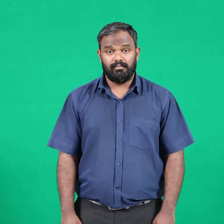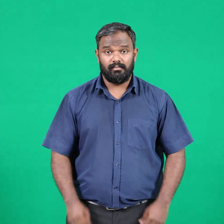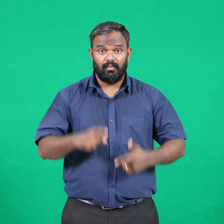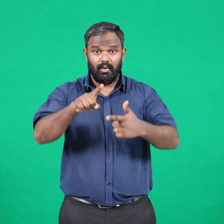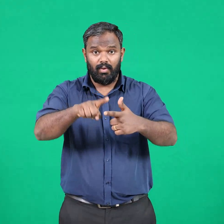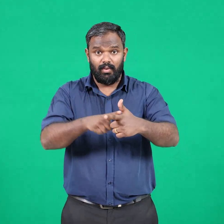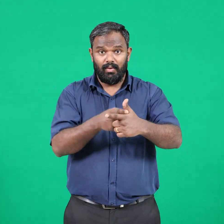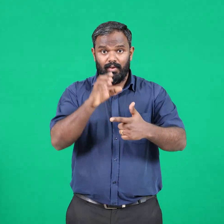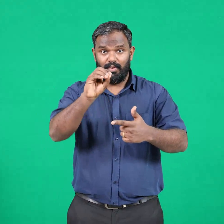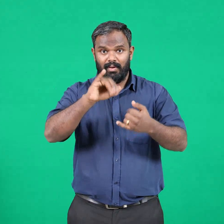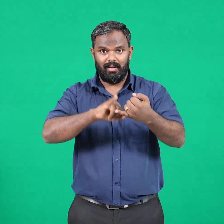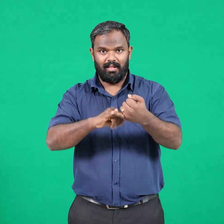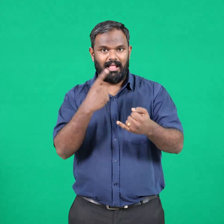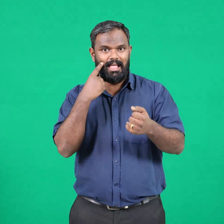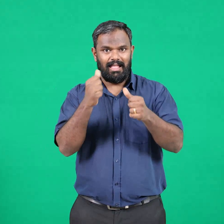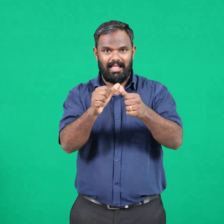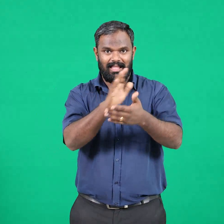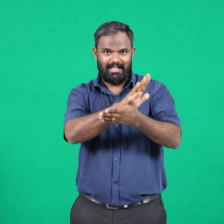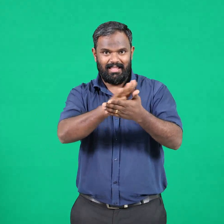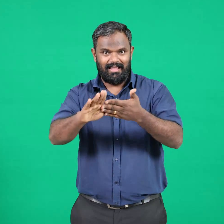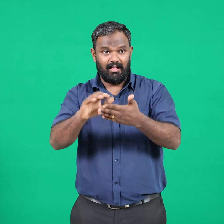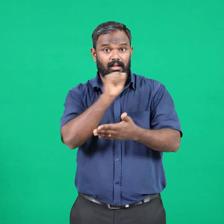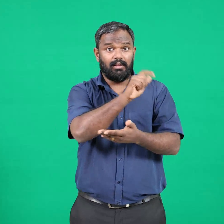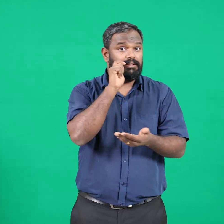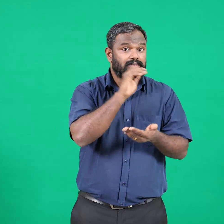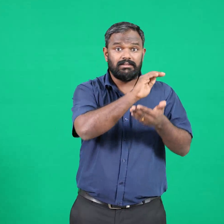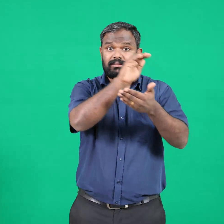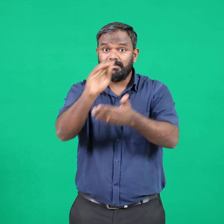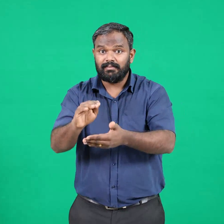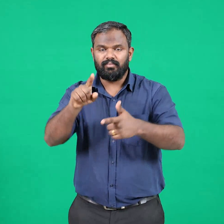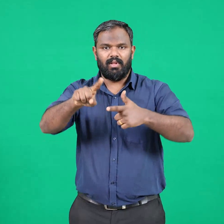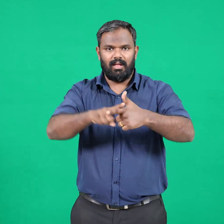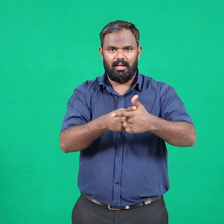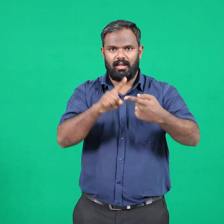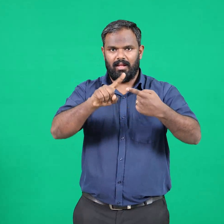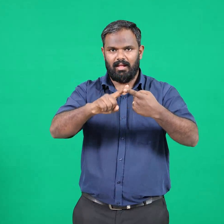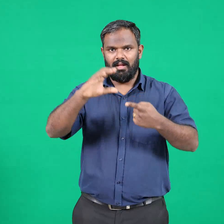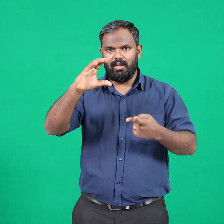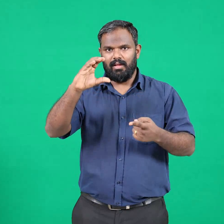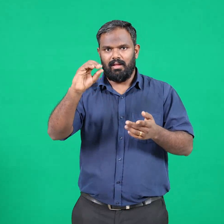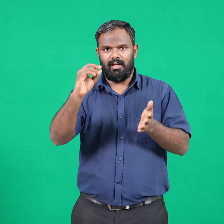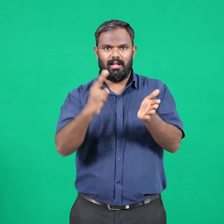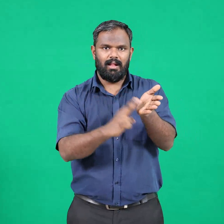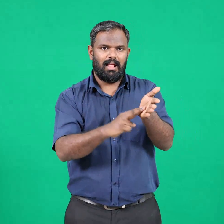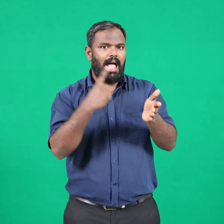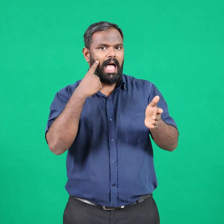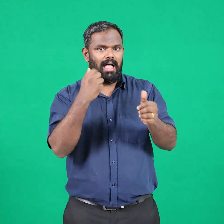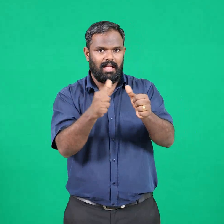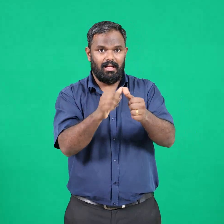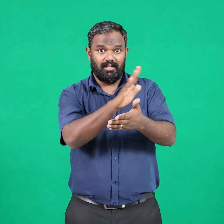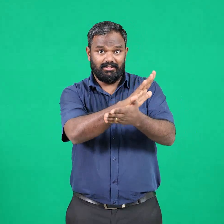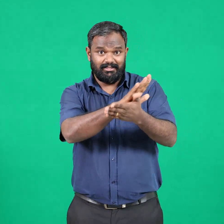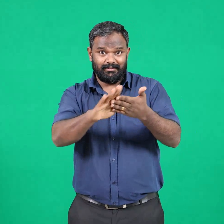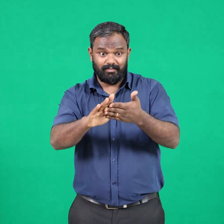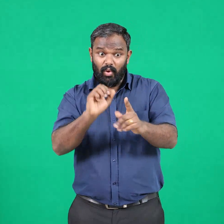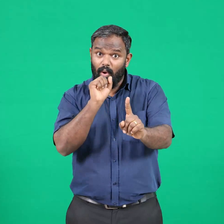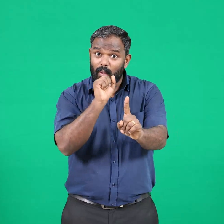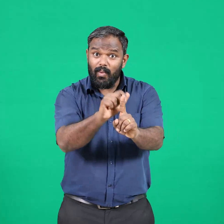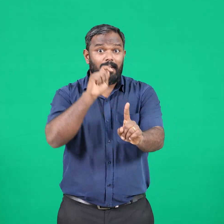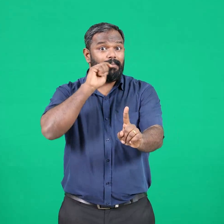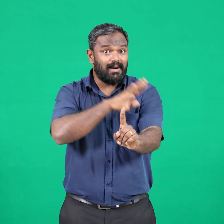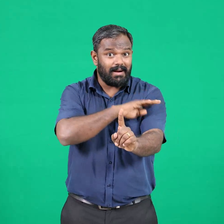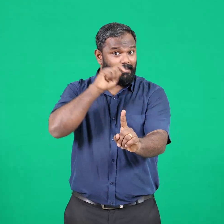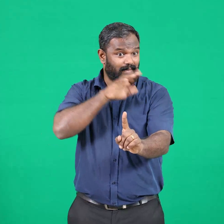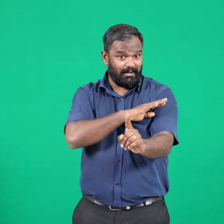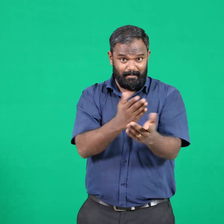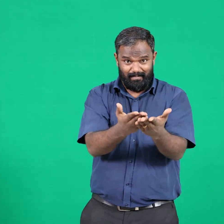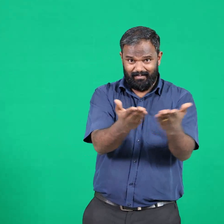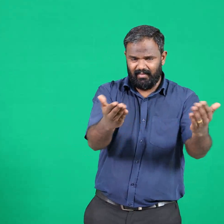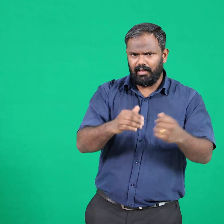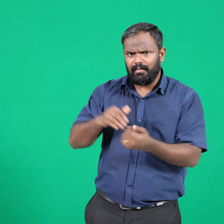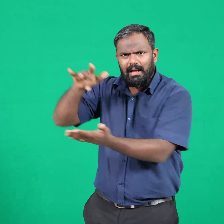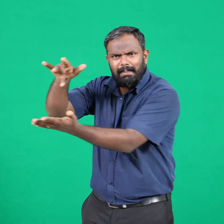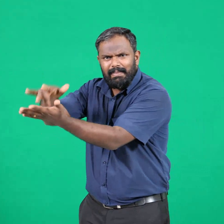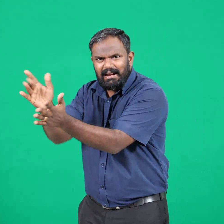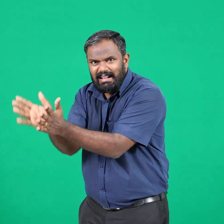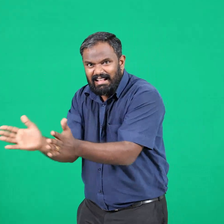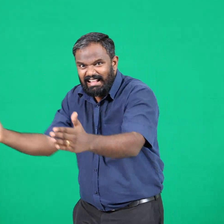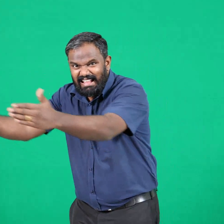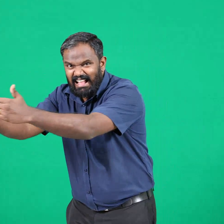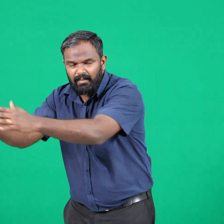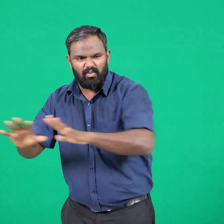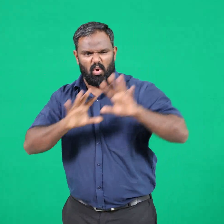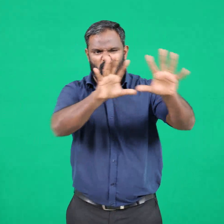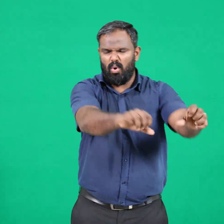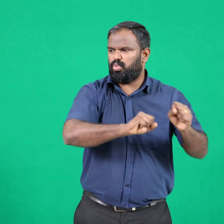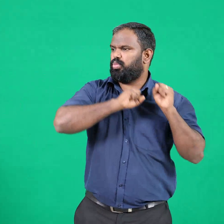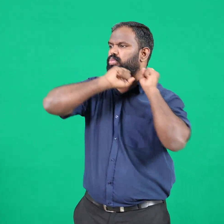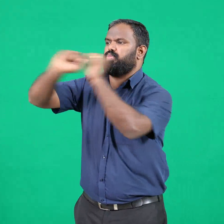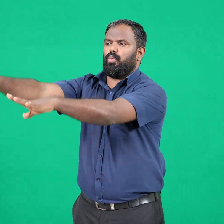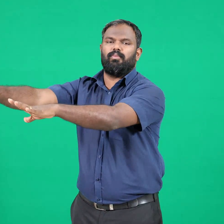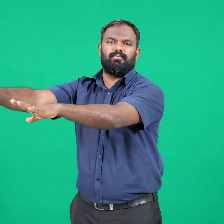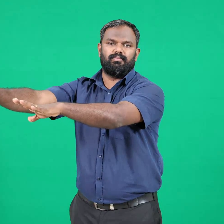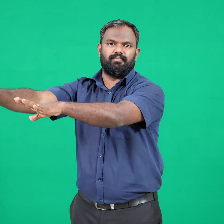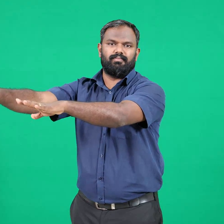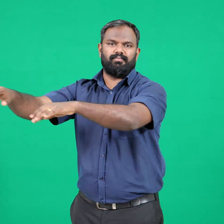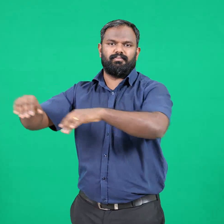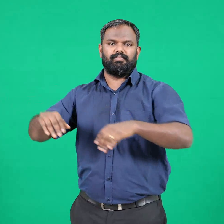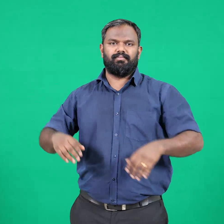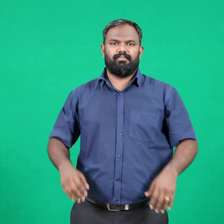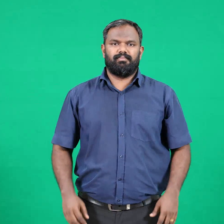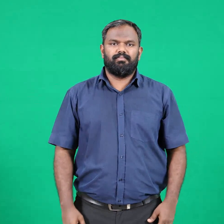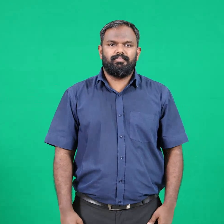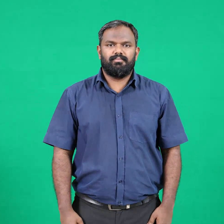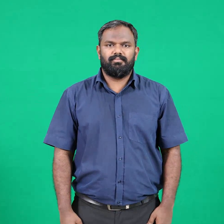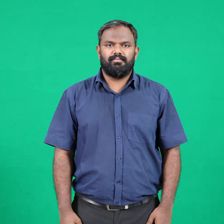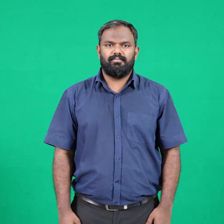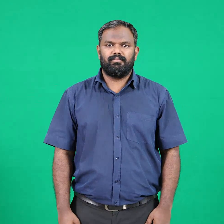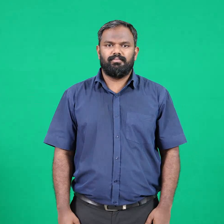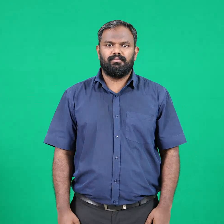and Josiah the father of Jeconiah and his brothers at the time of the exile to Babylon.